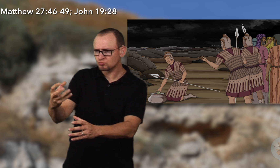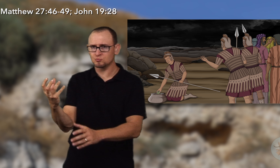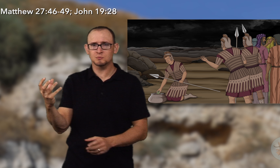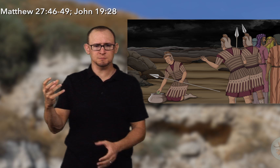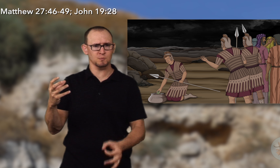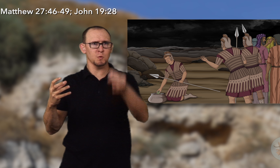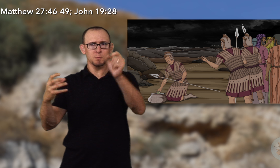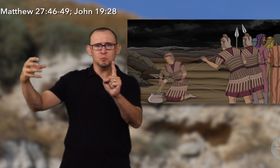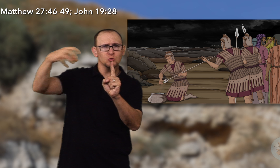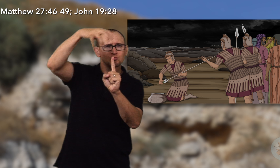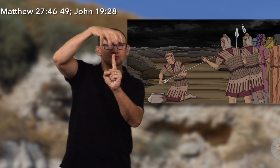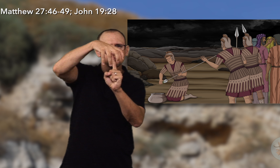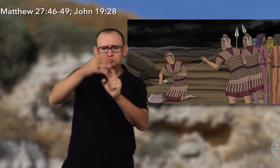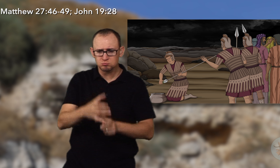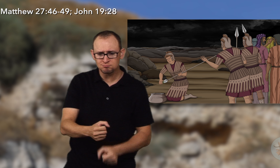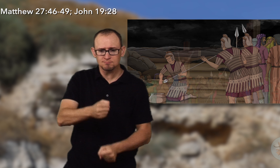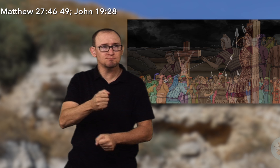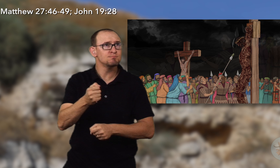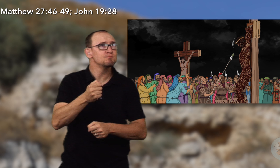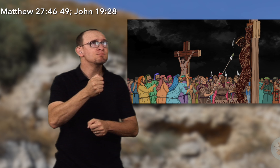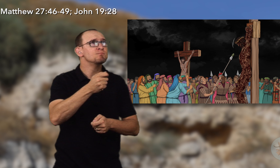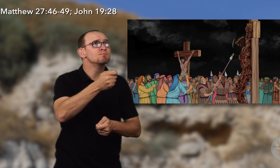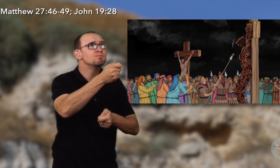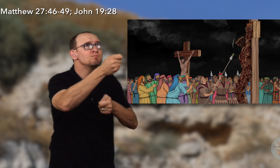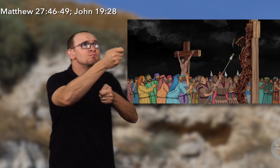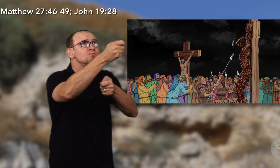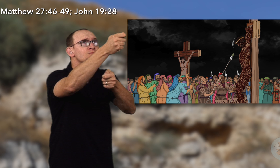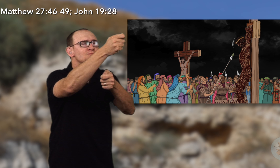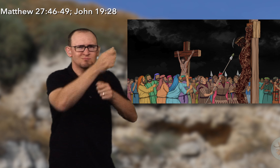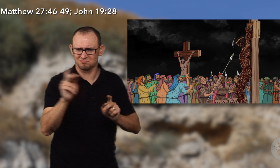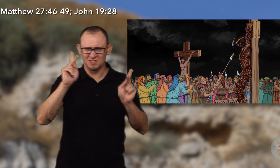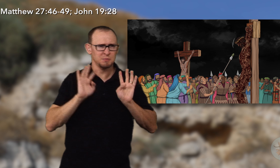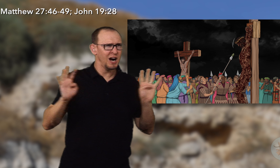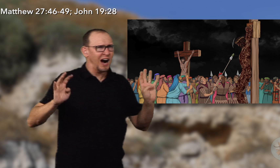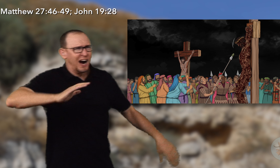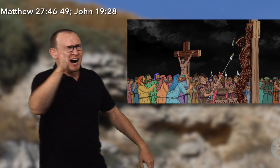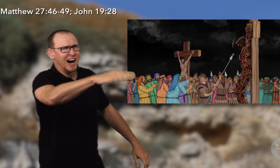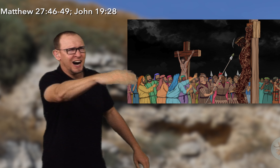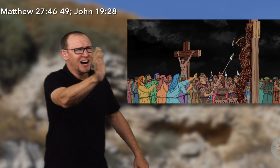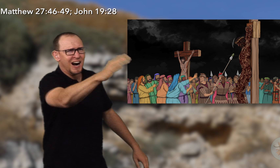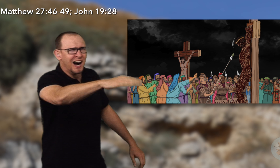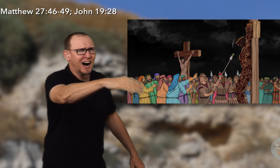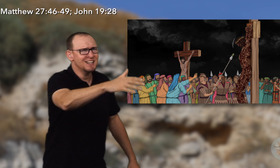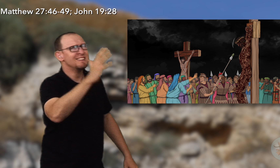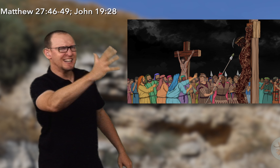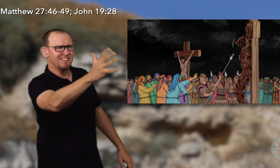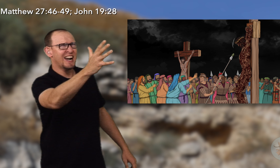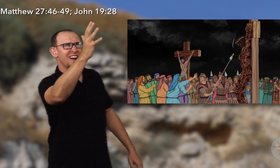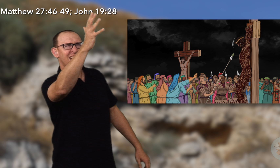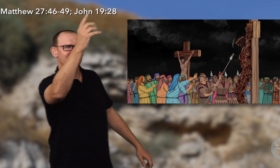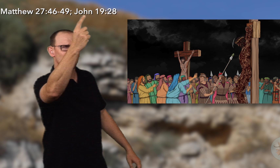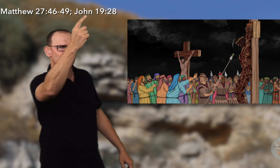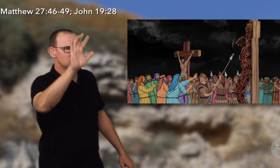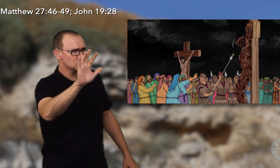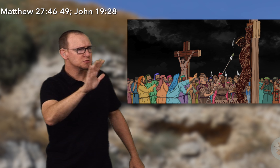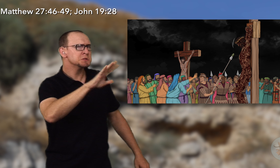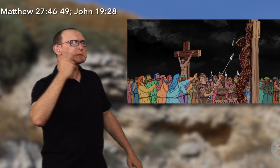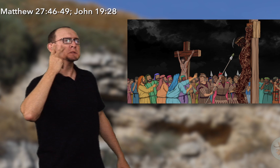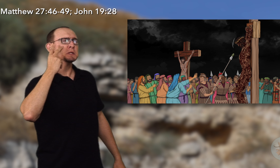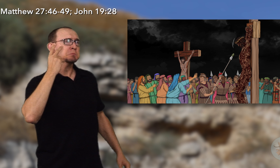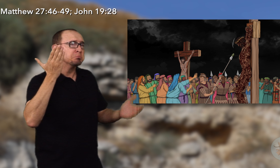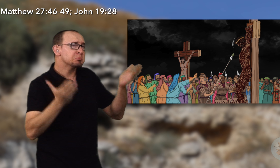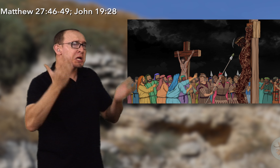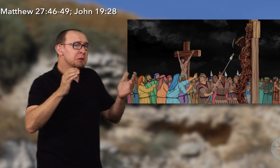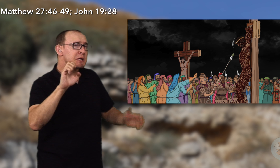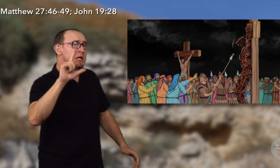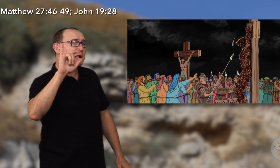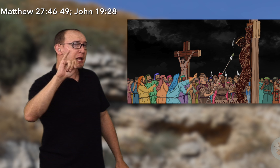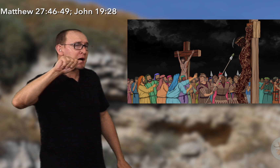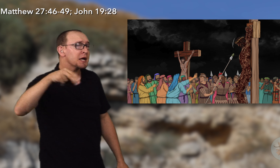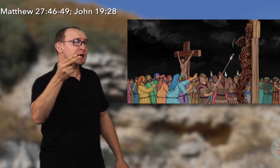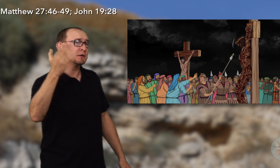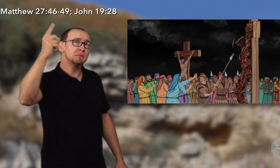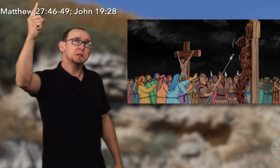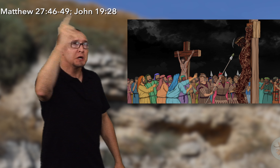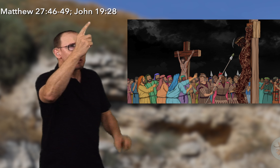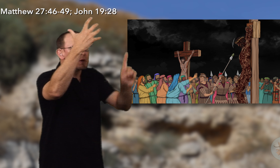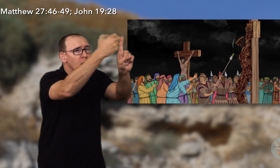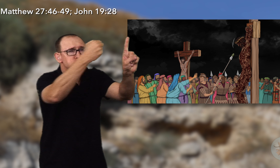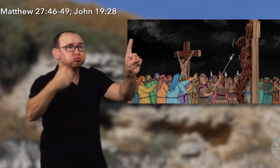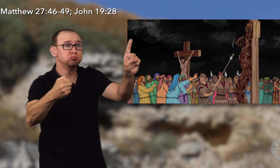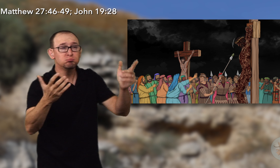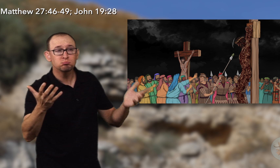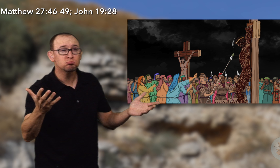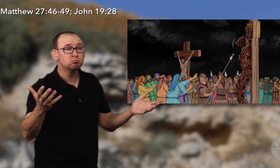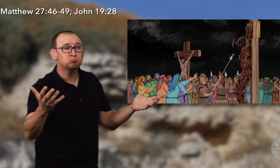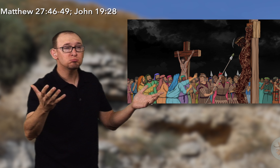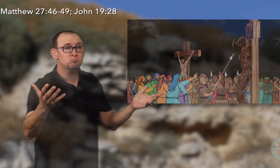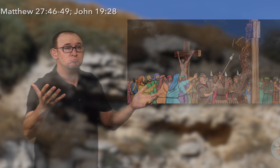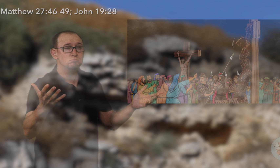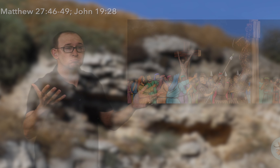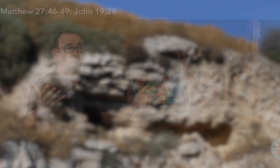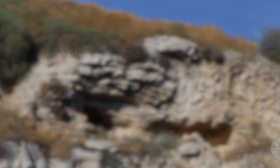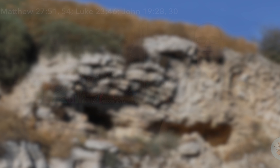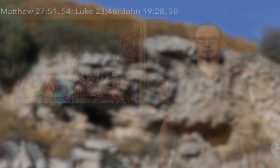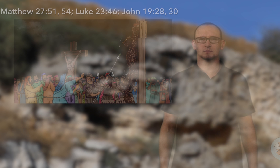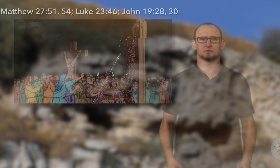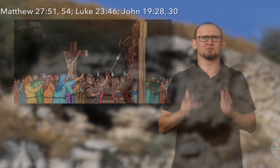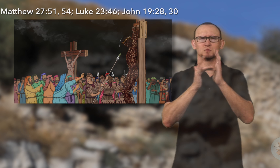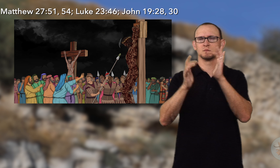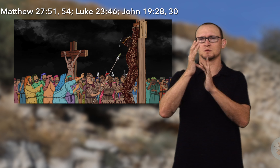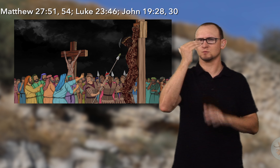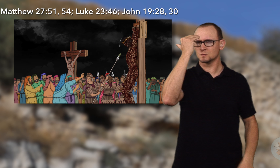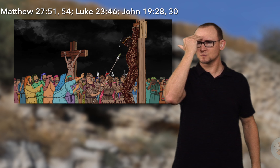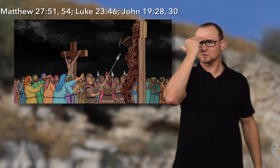After this, knowing that everything had now been accomplished, and to fulfill the Scripture, Jesus said, “I am thirsty.”